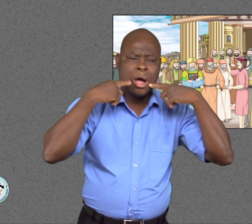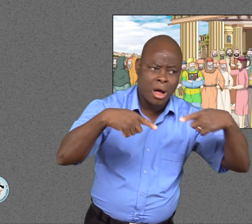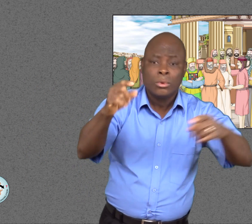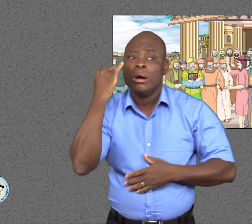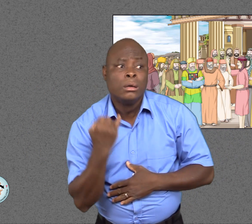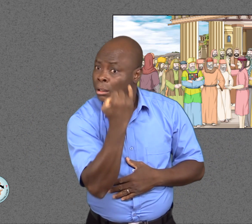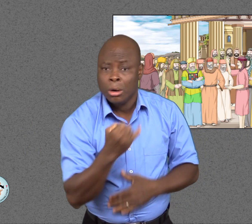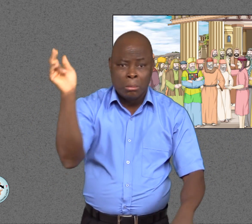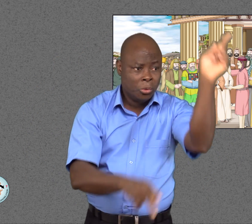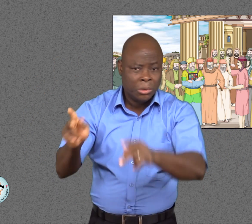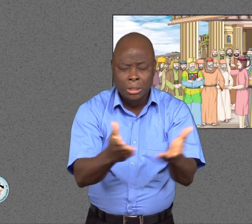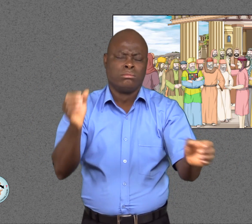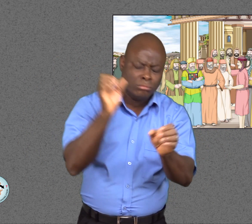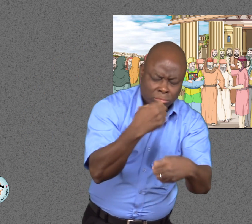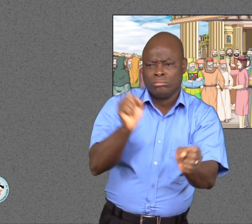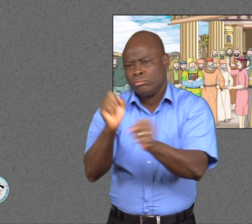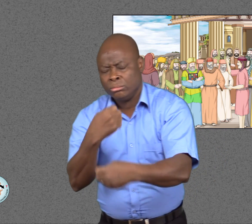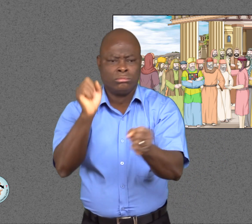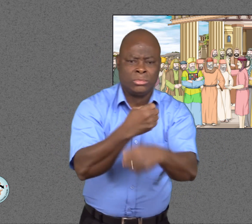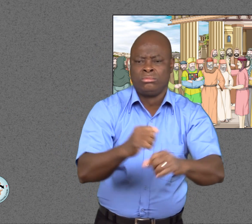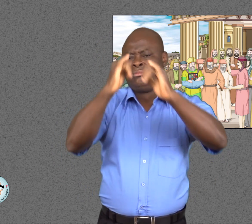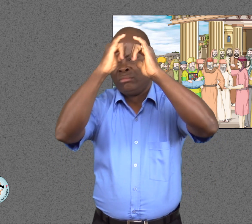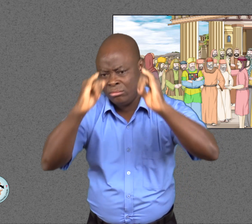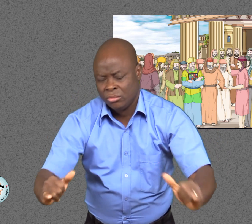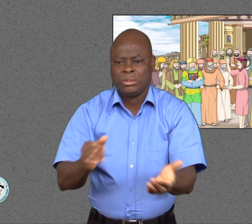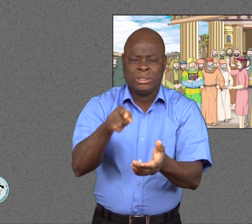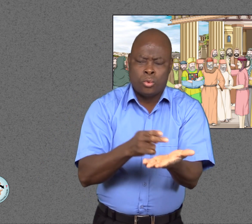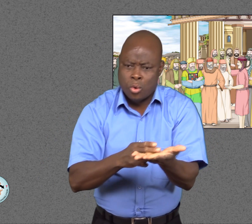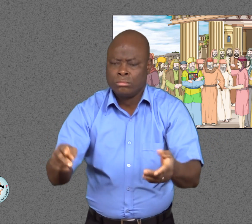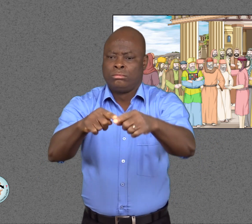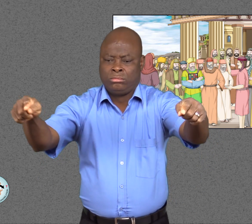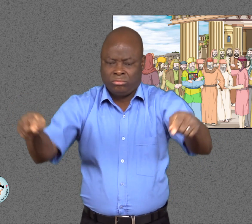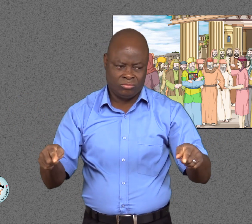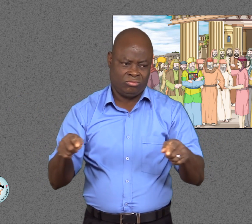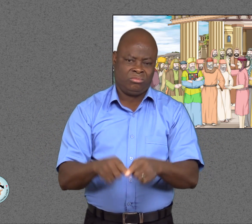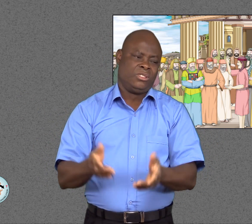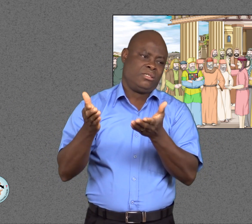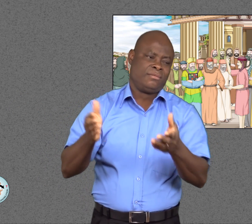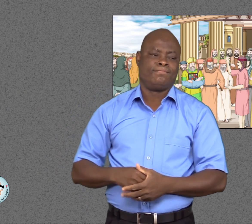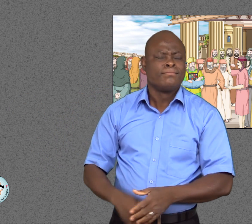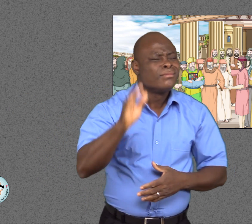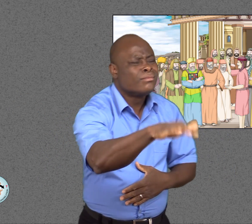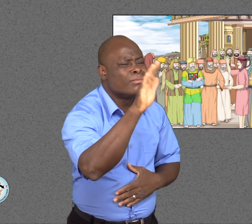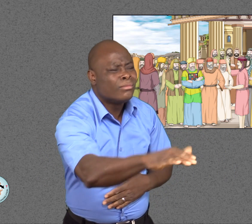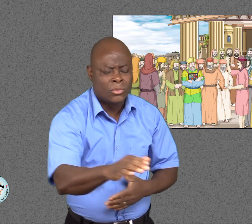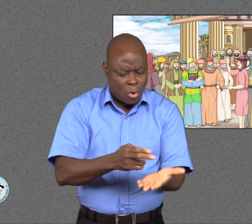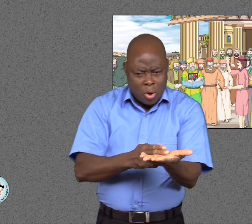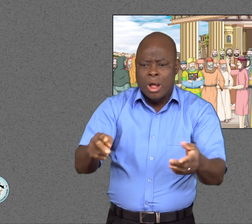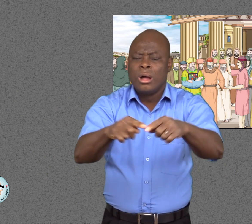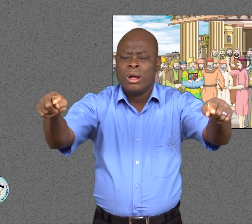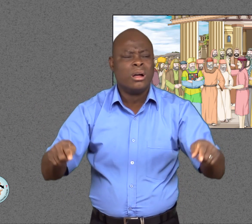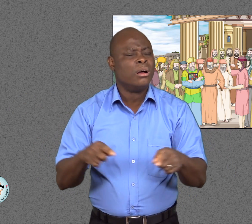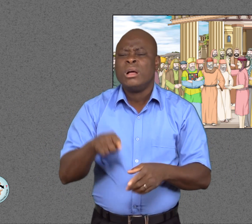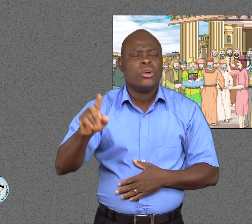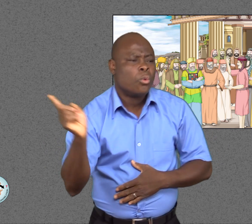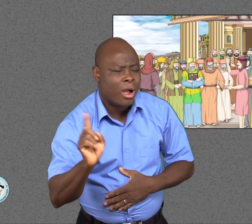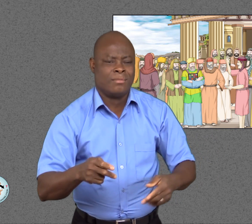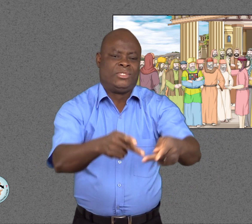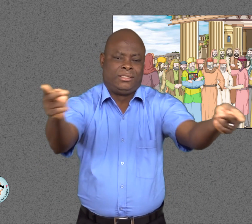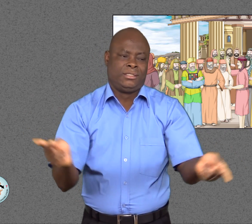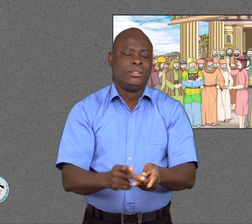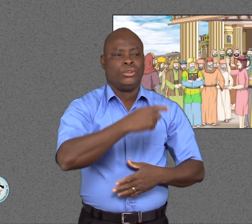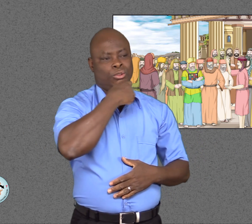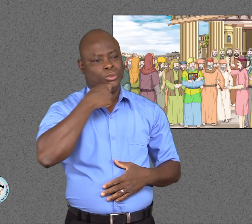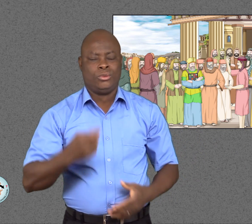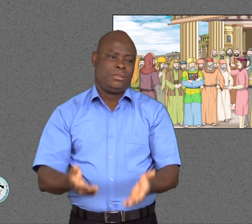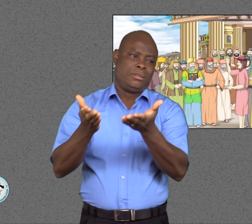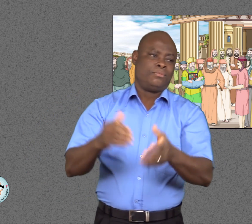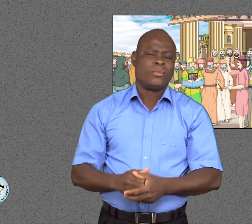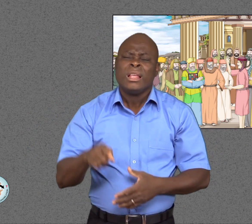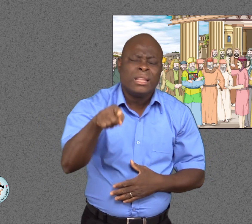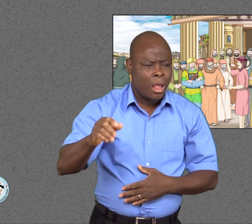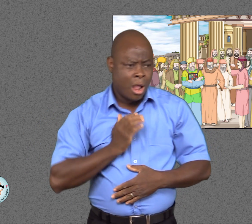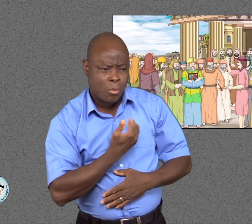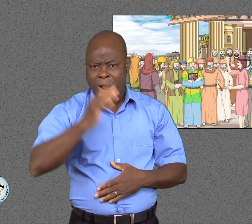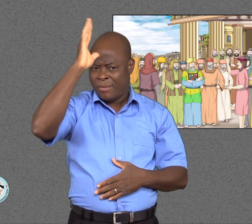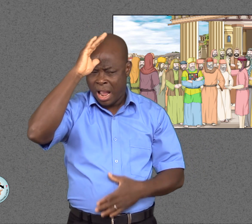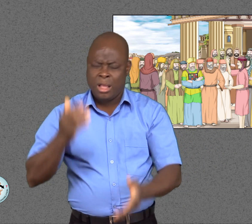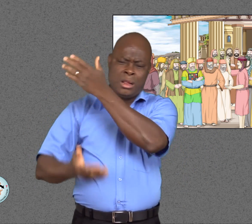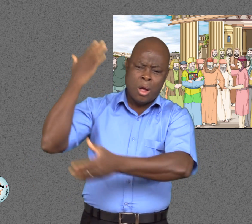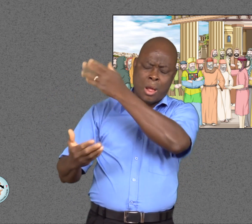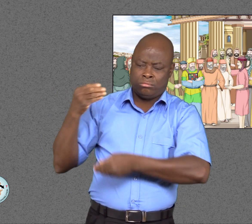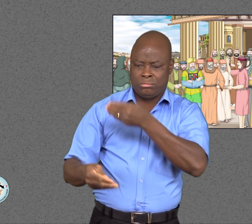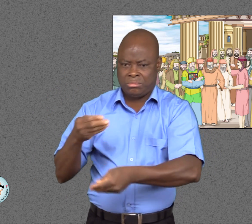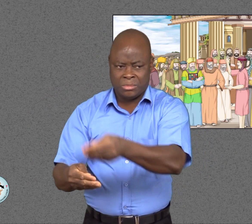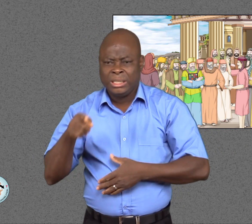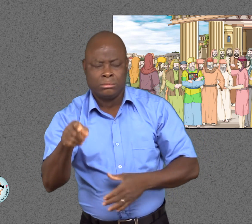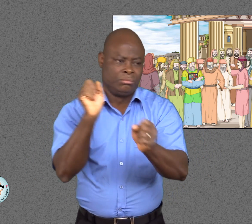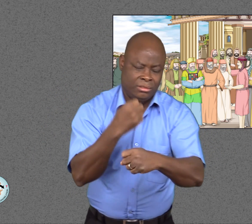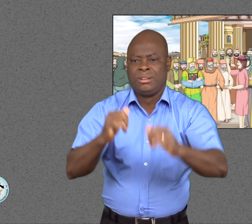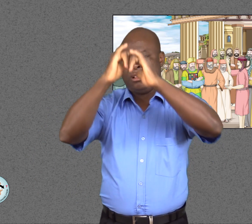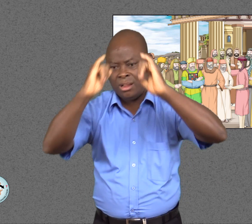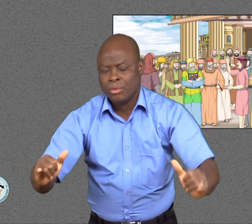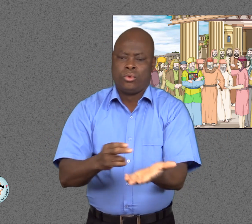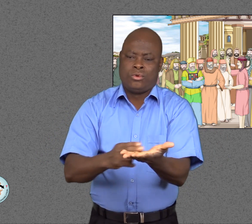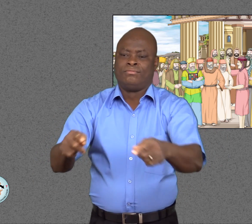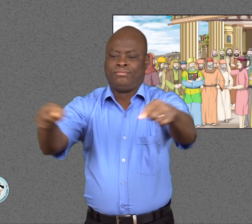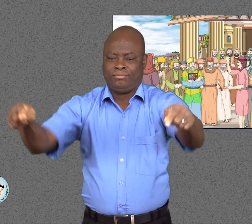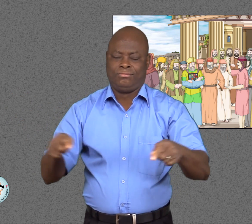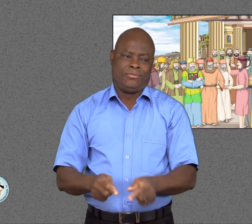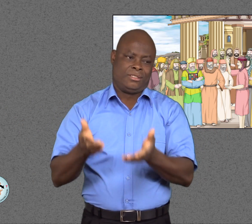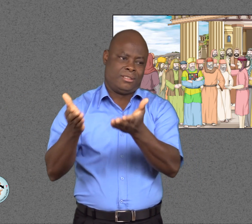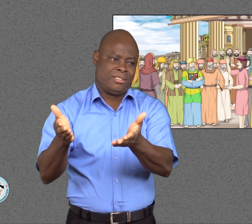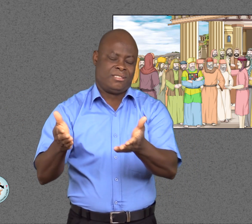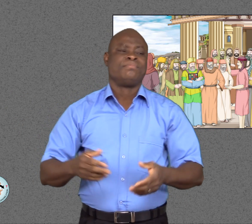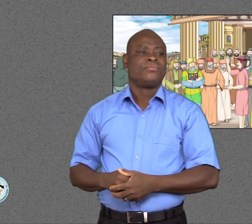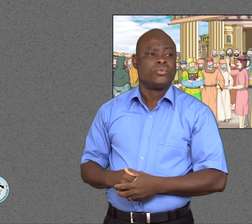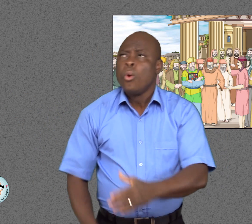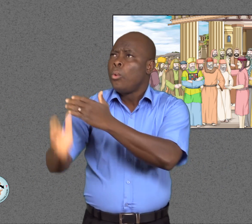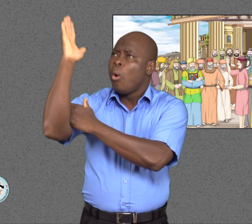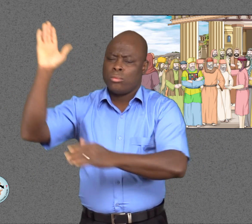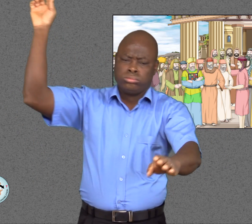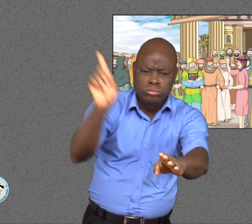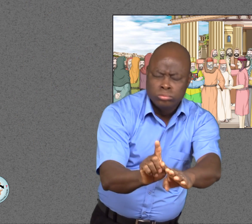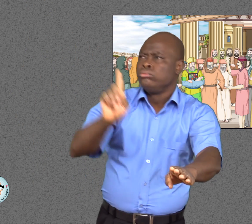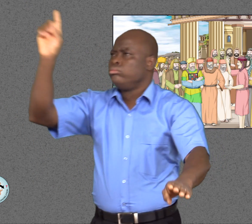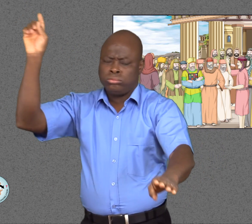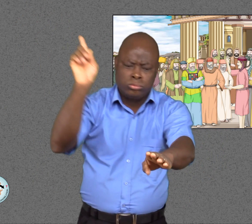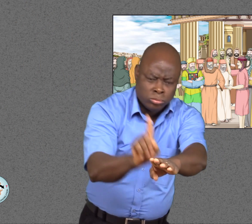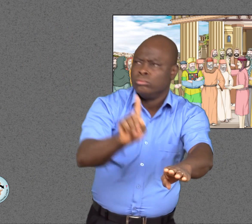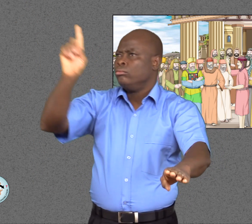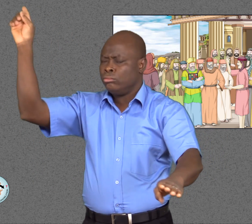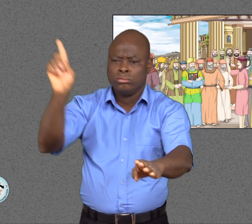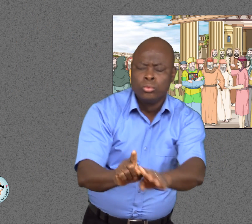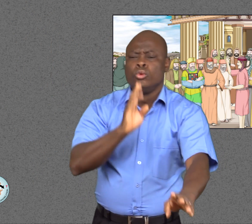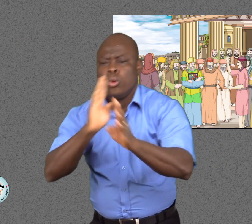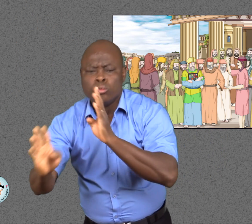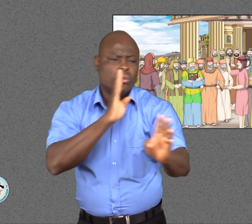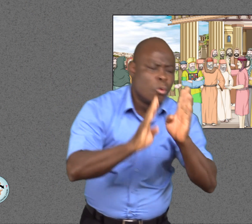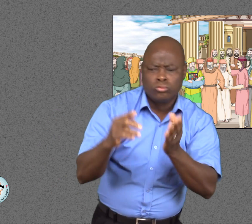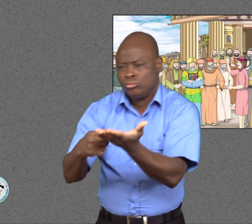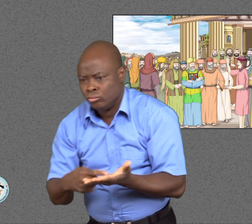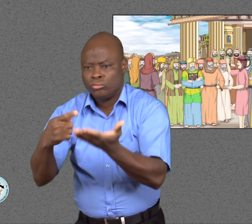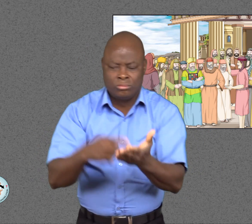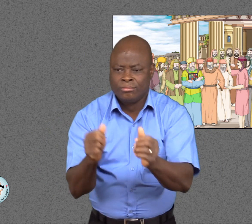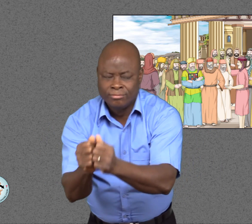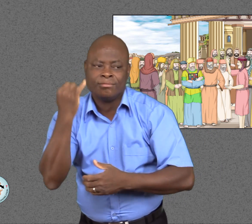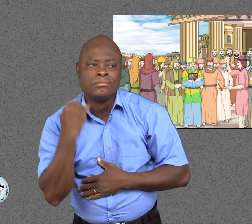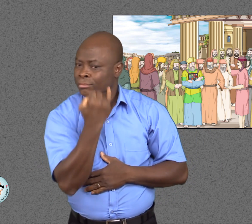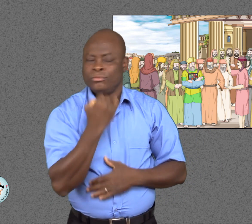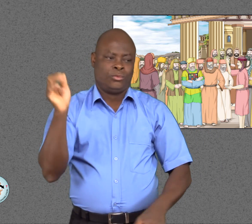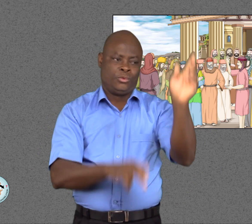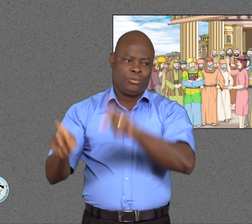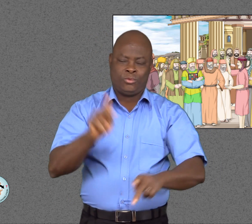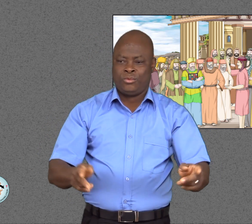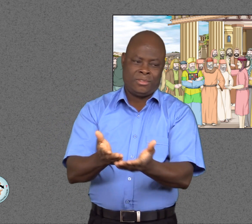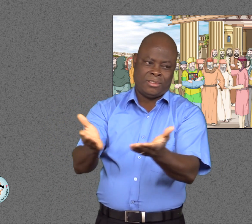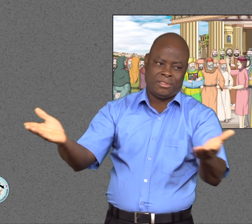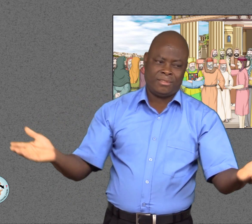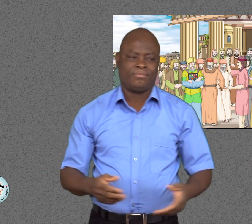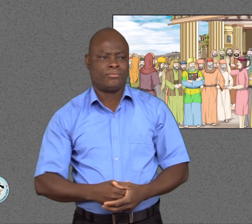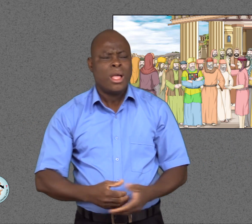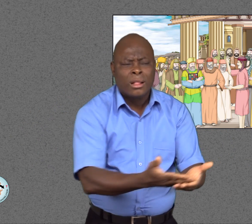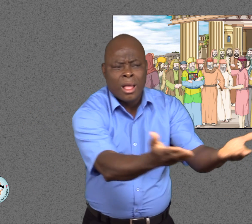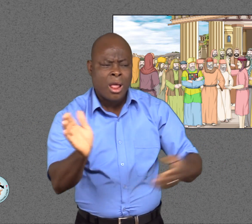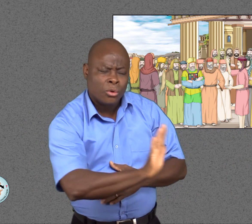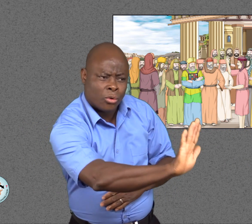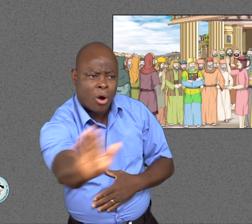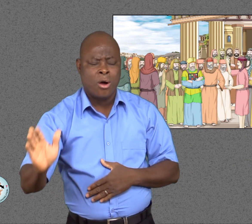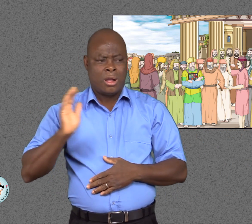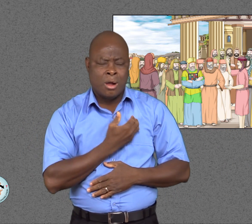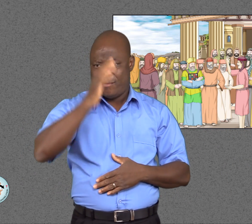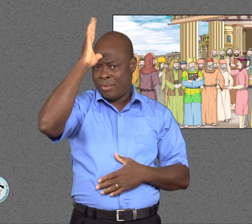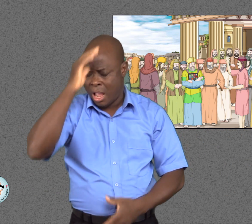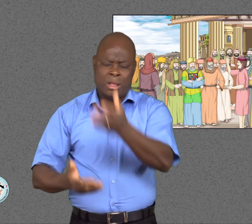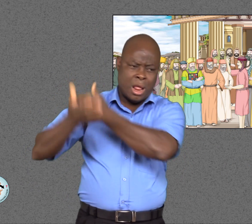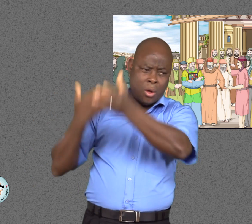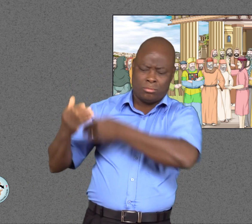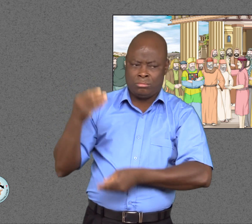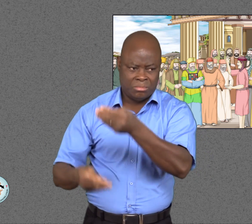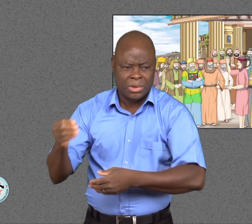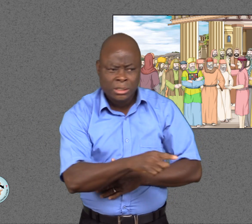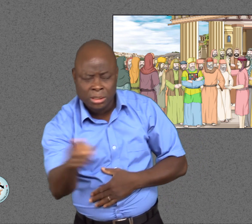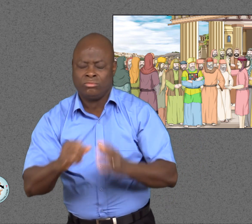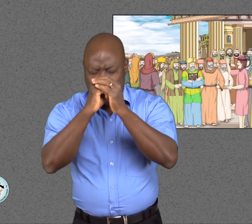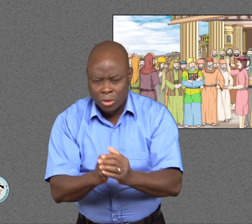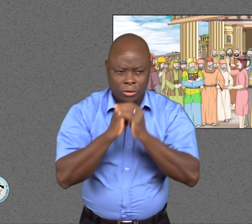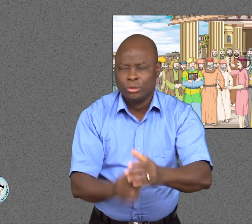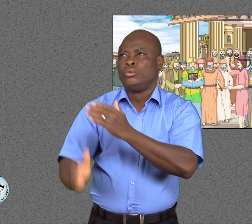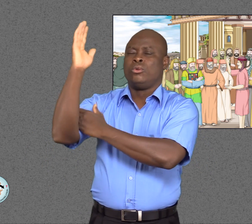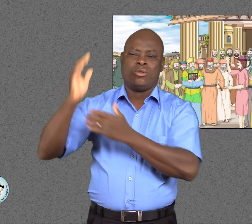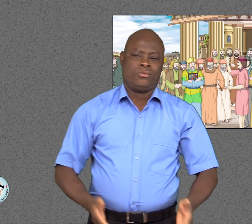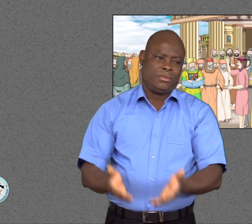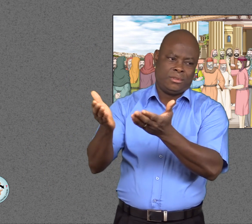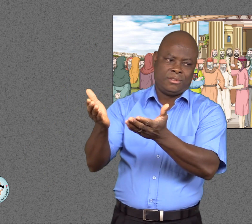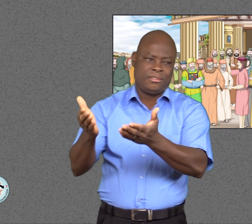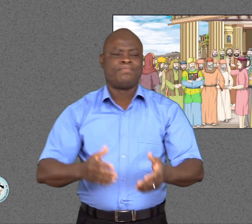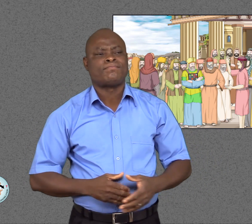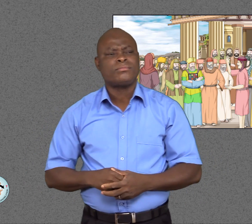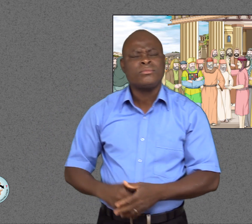It was constructed exactly as God had directed Moses, according to the pattern he had seen.